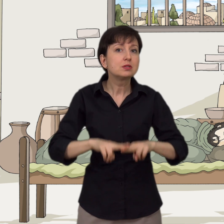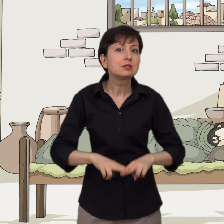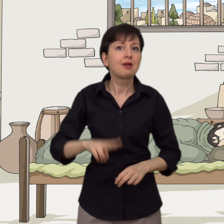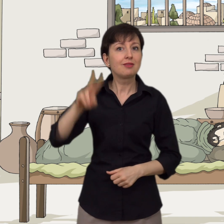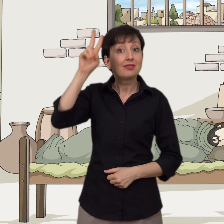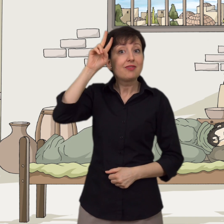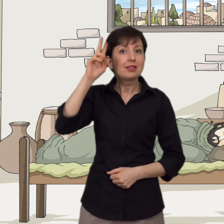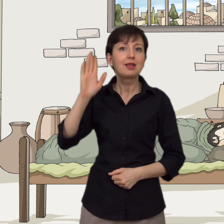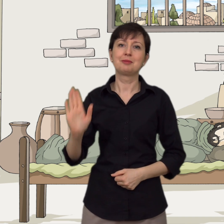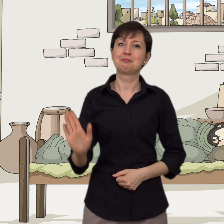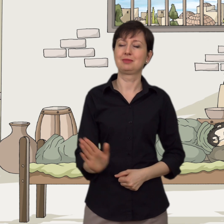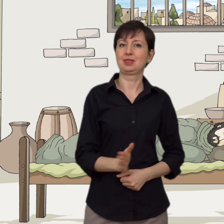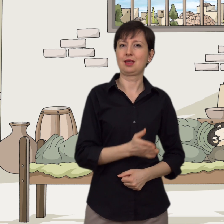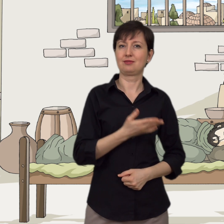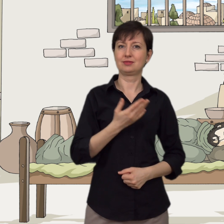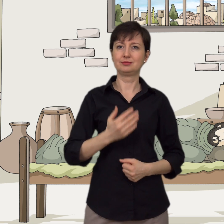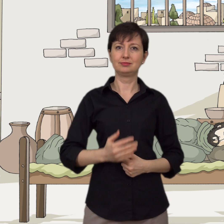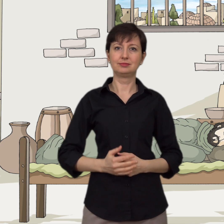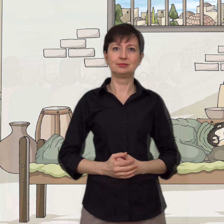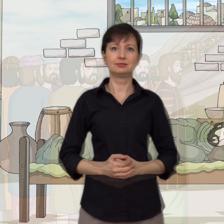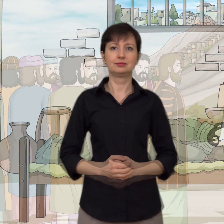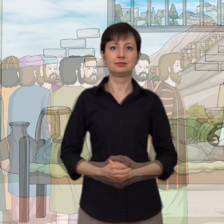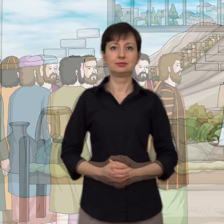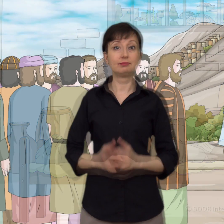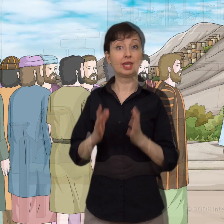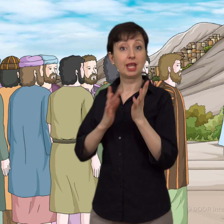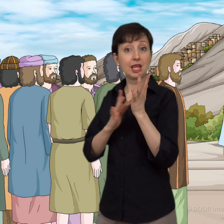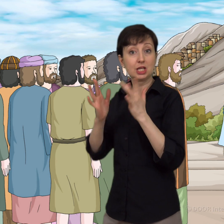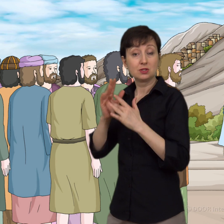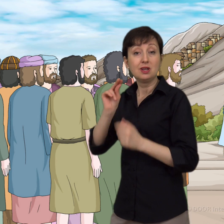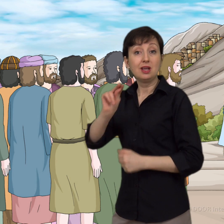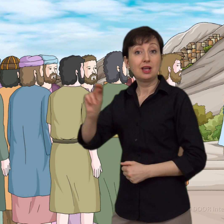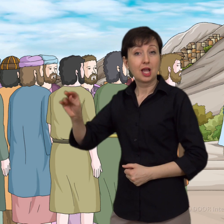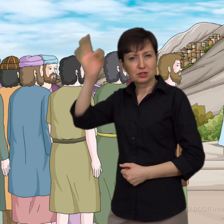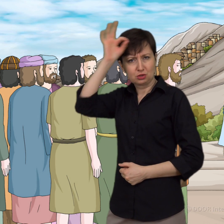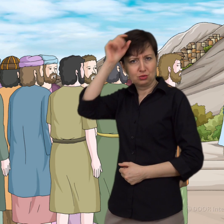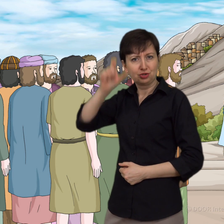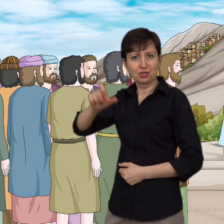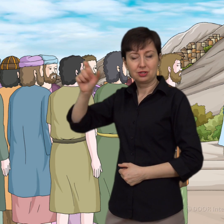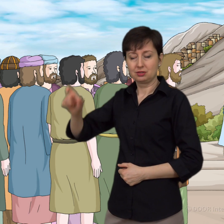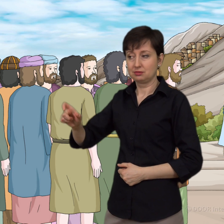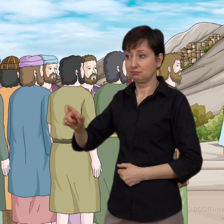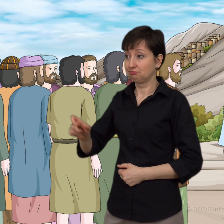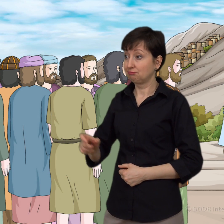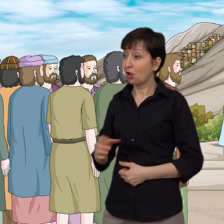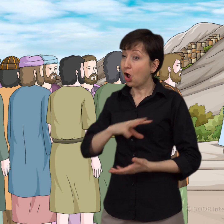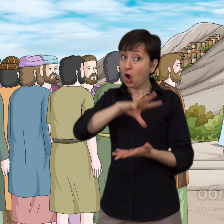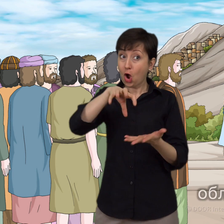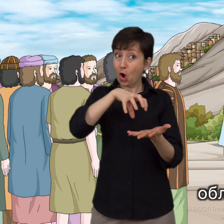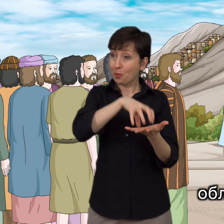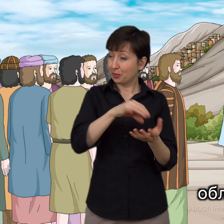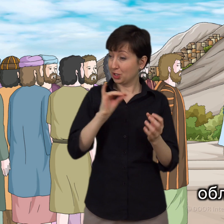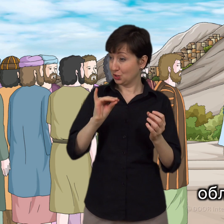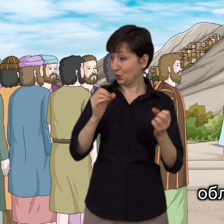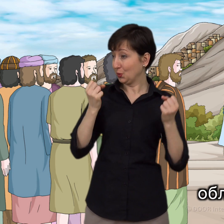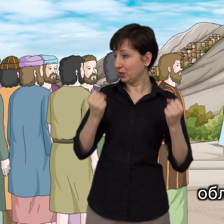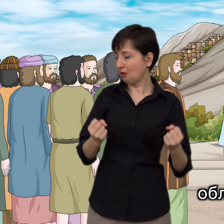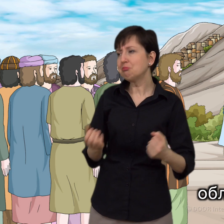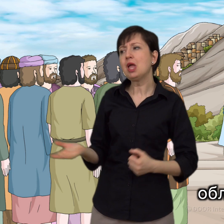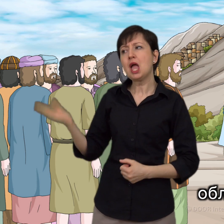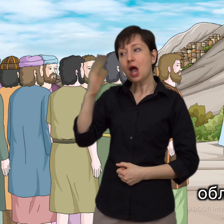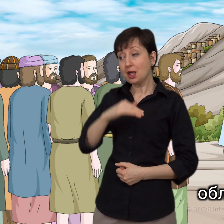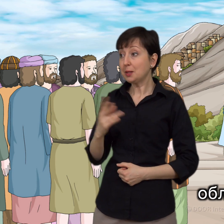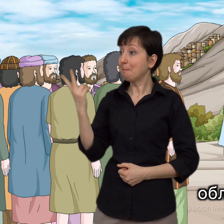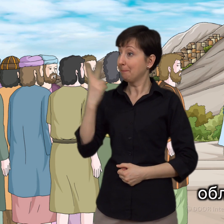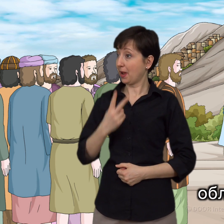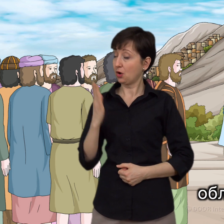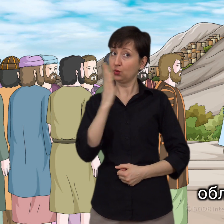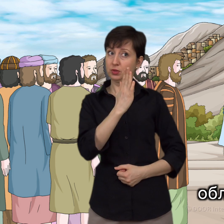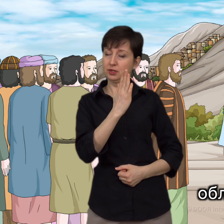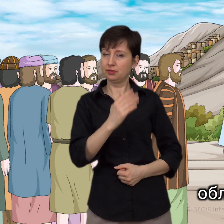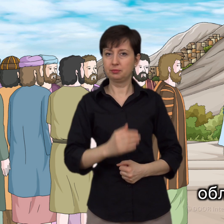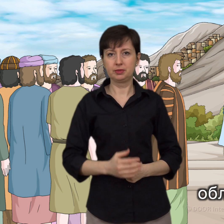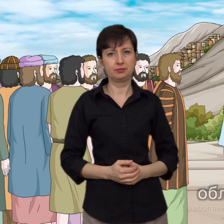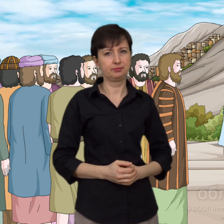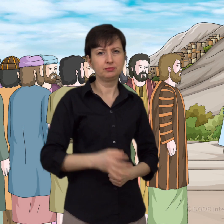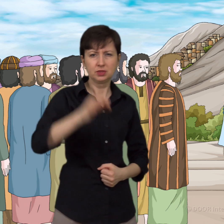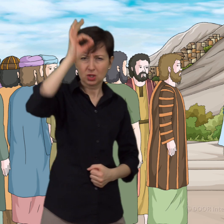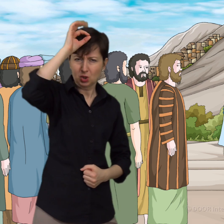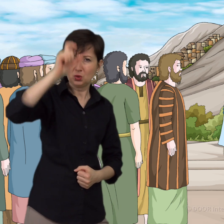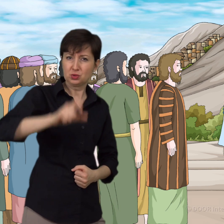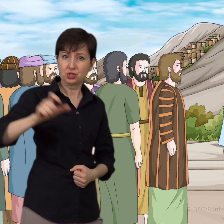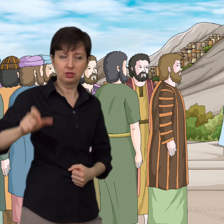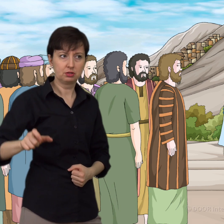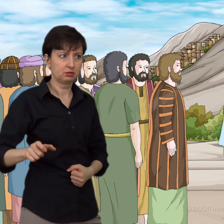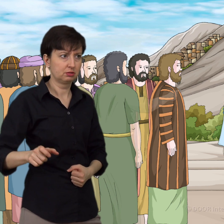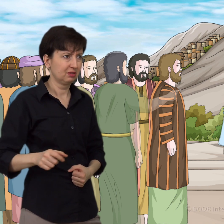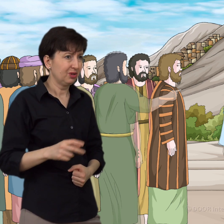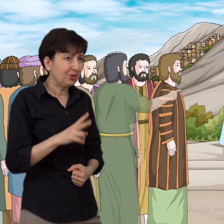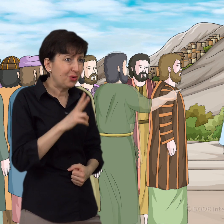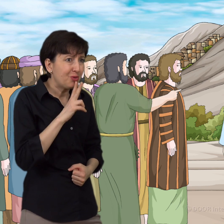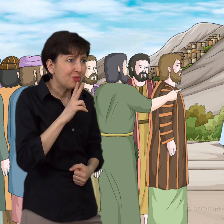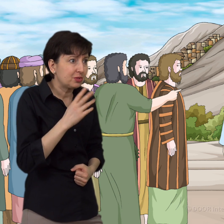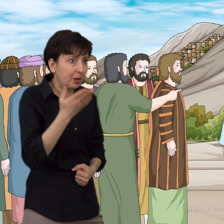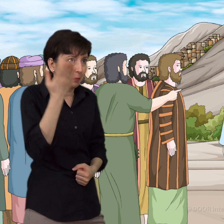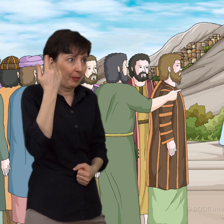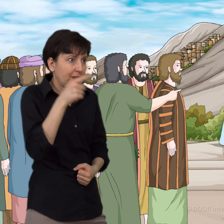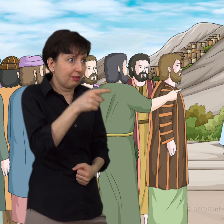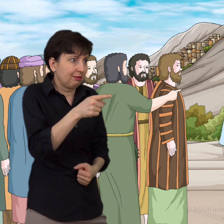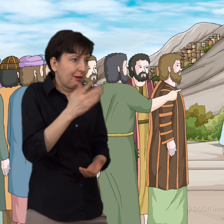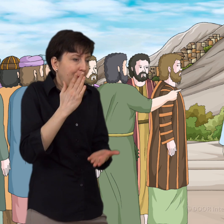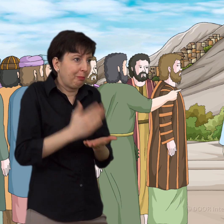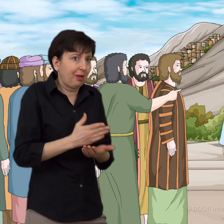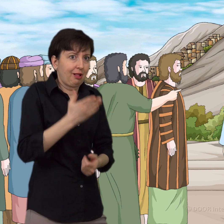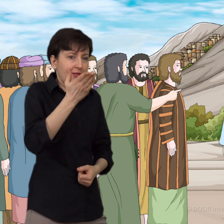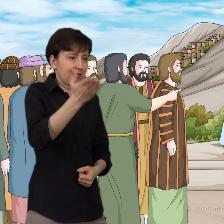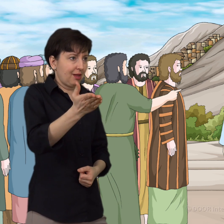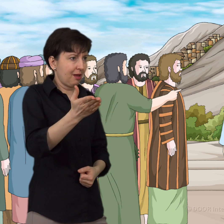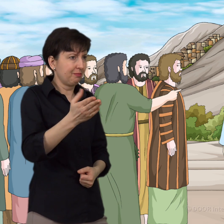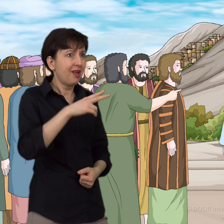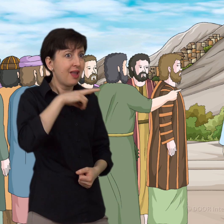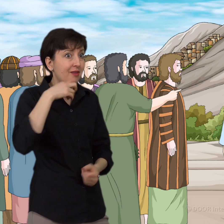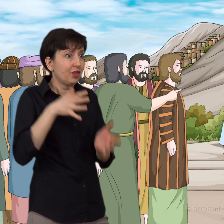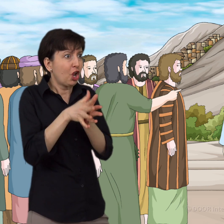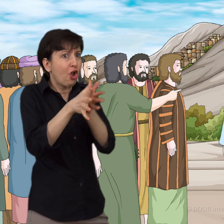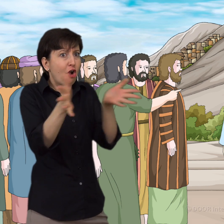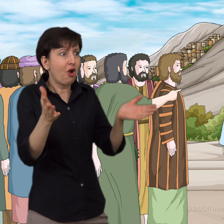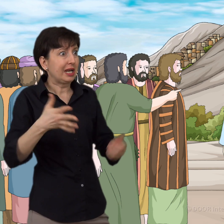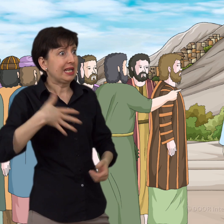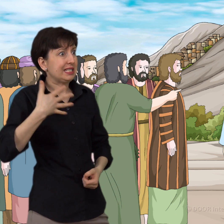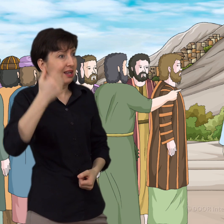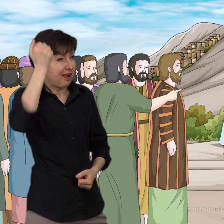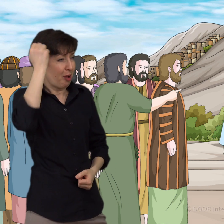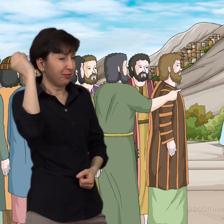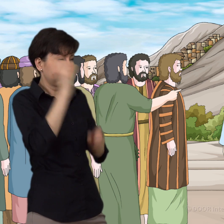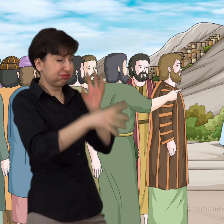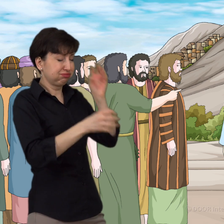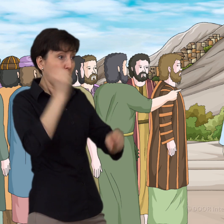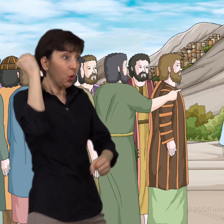So on hearing that Lazarus was sick, He stayed where He was for two days, and then He said to the disciples, “Let us go back to Judea.”